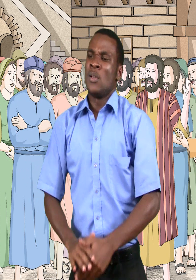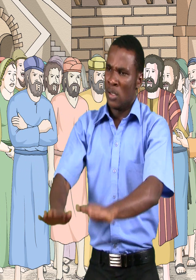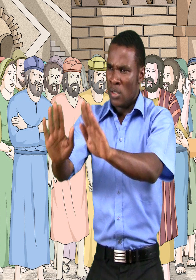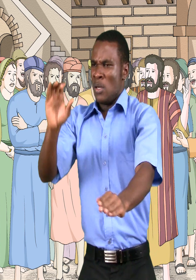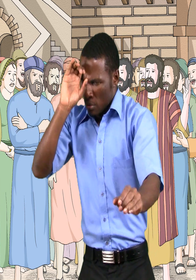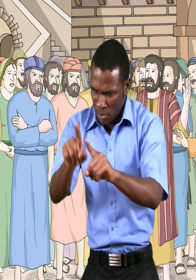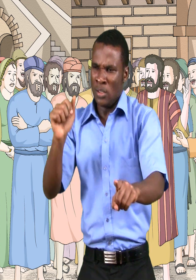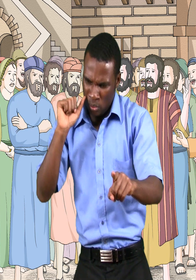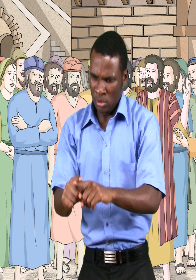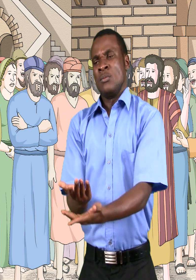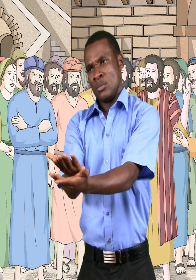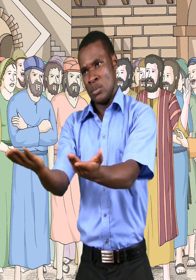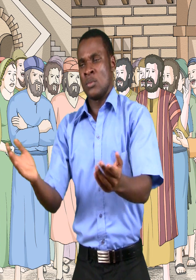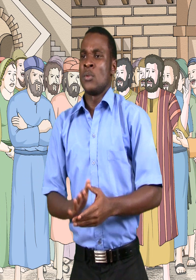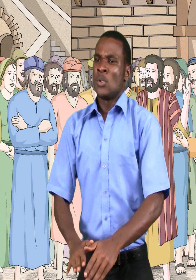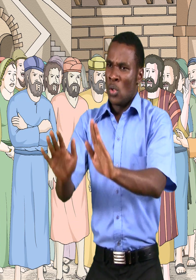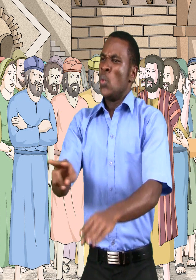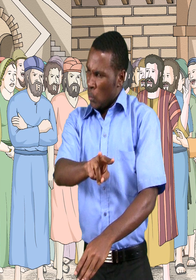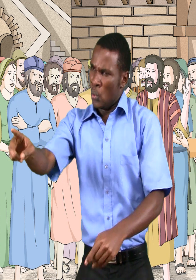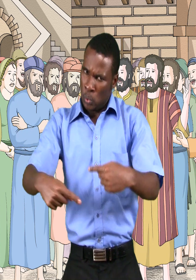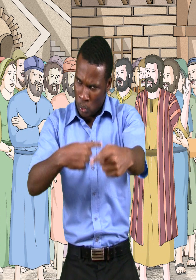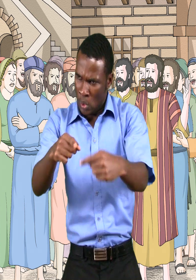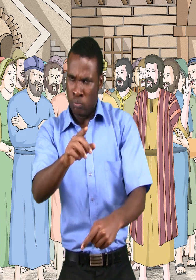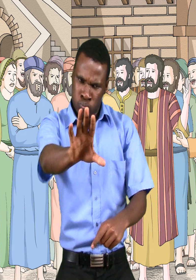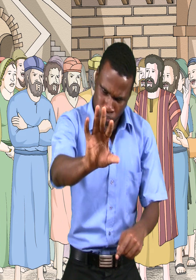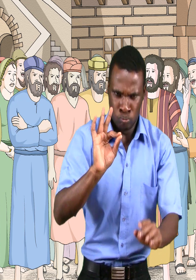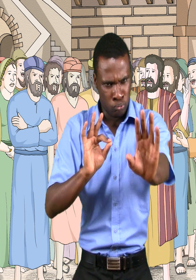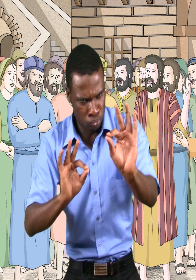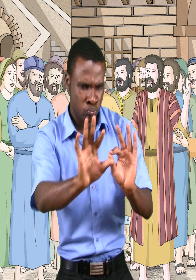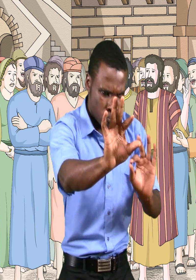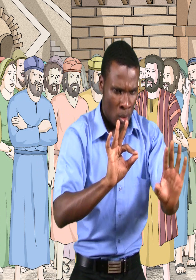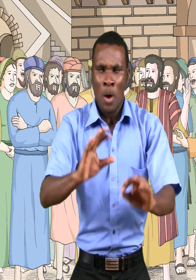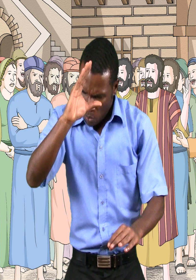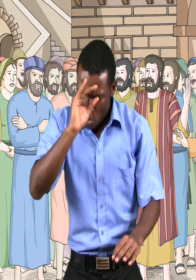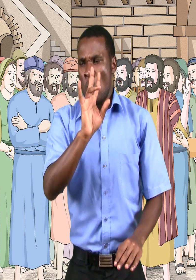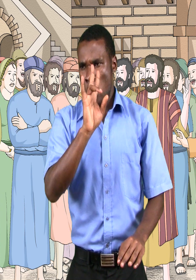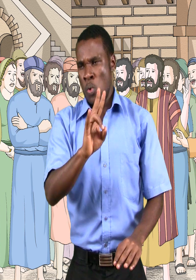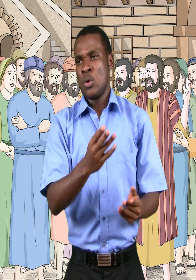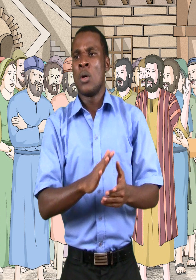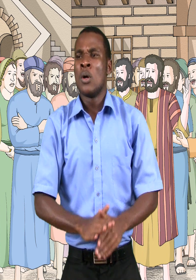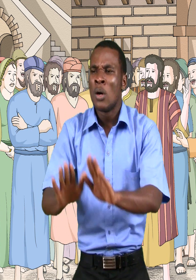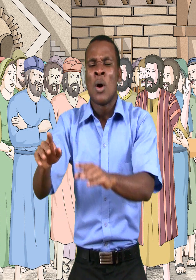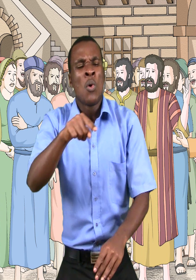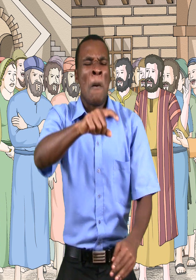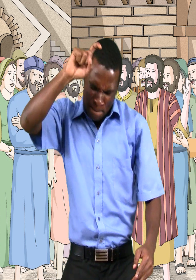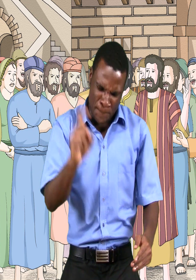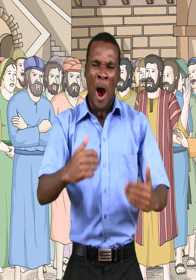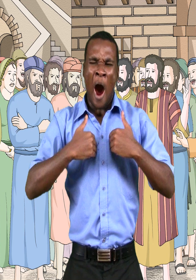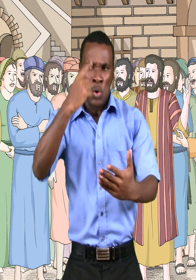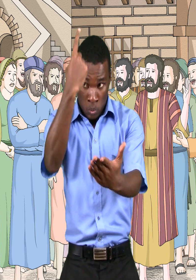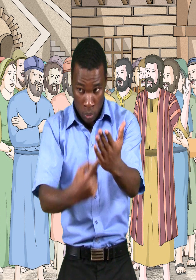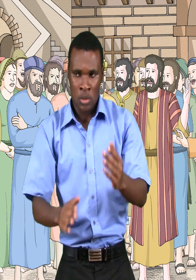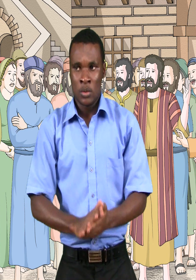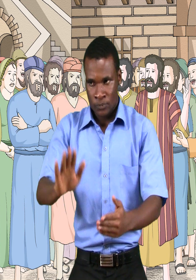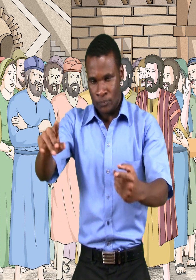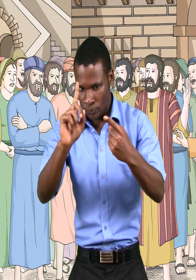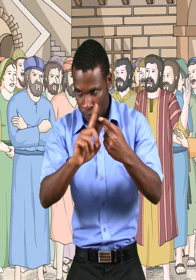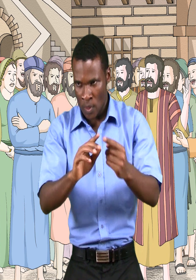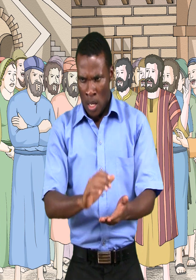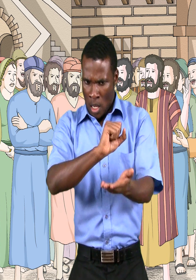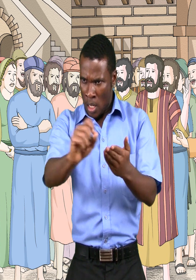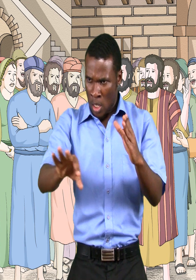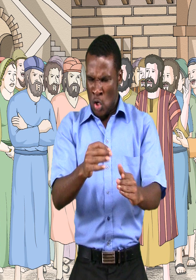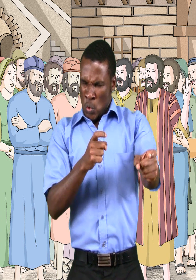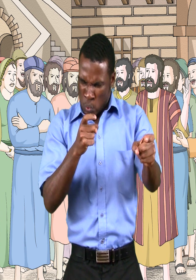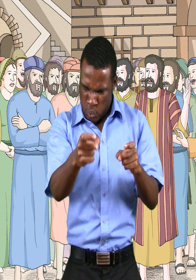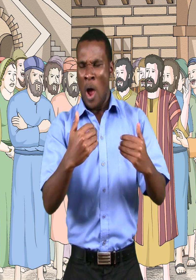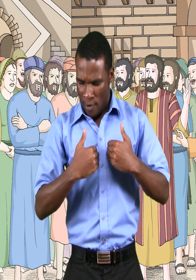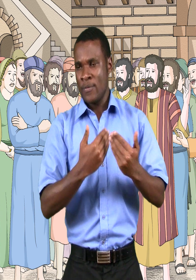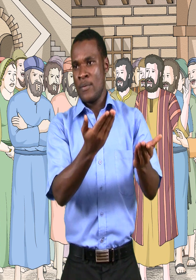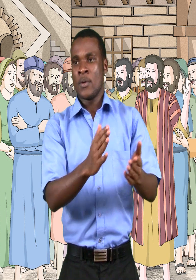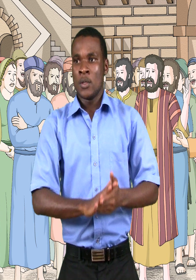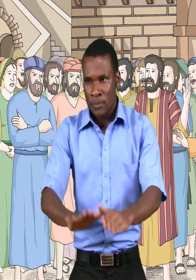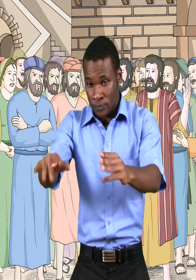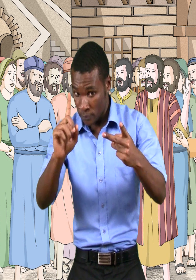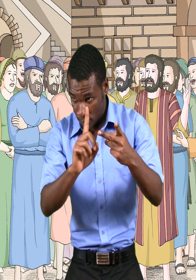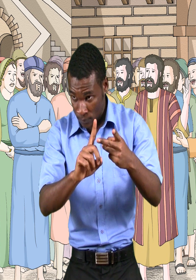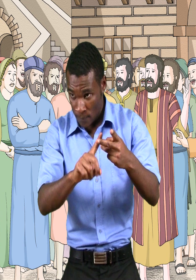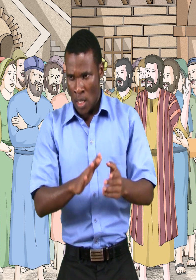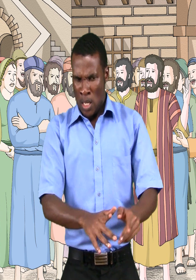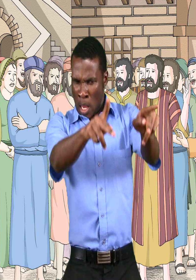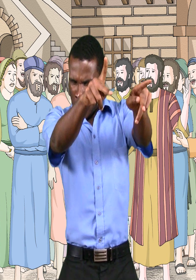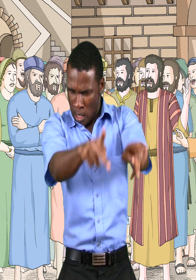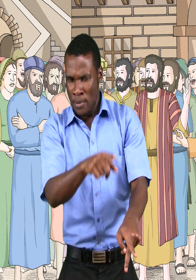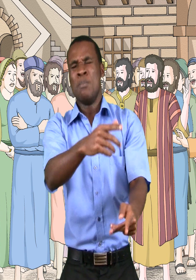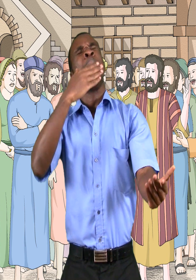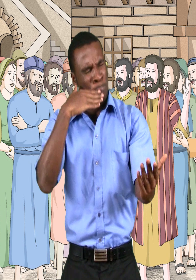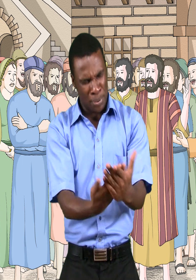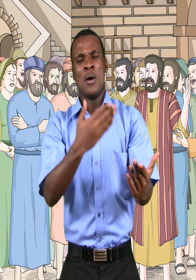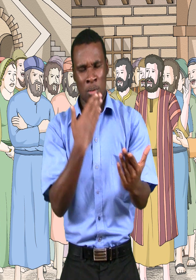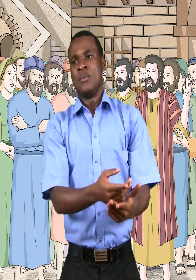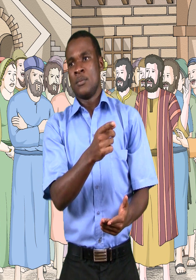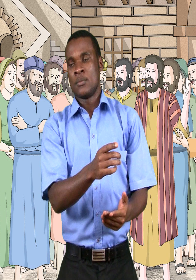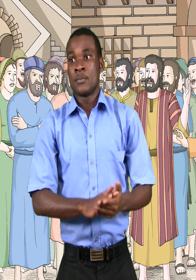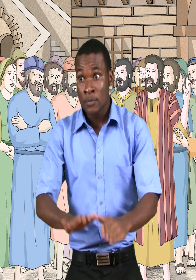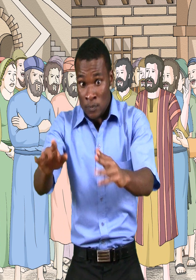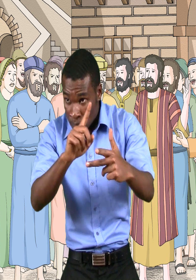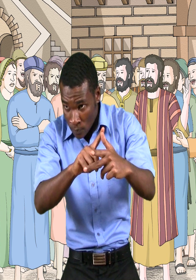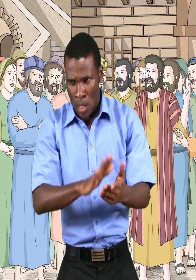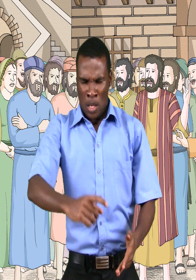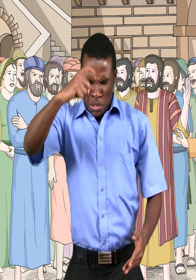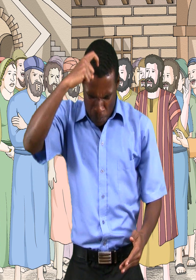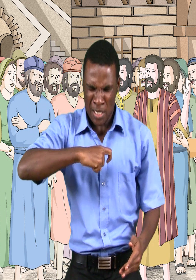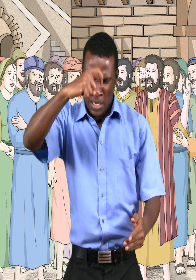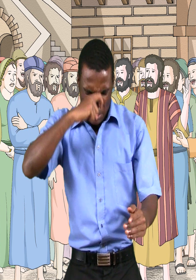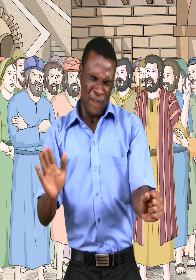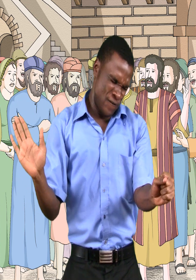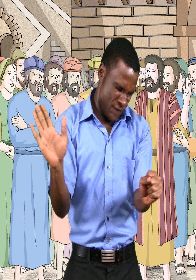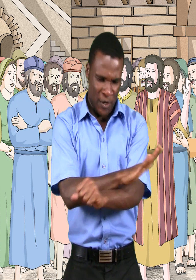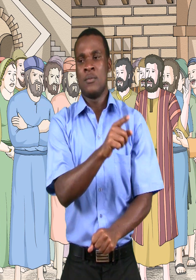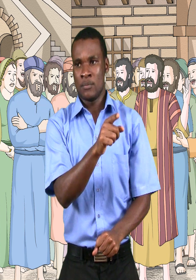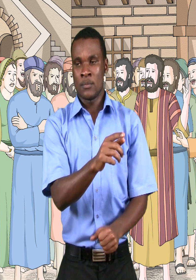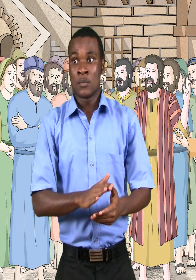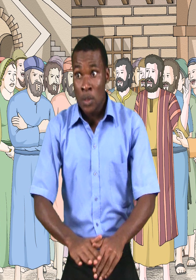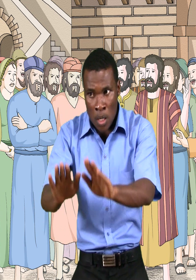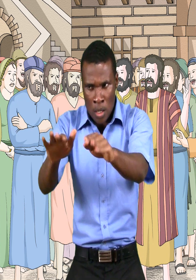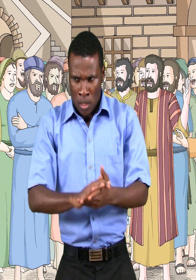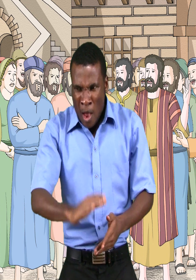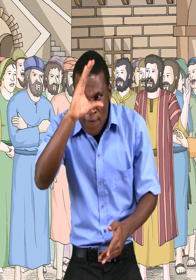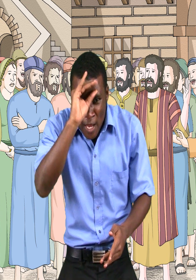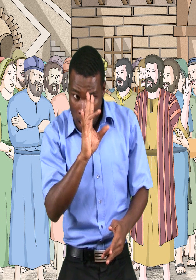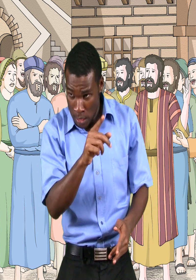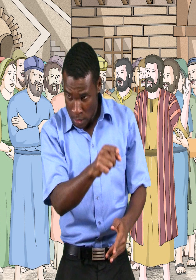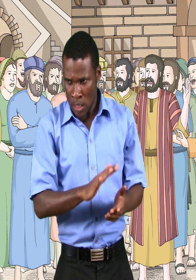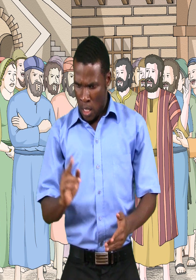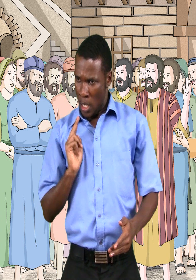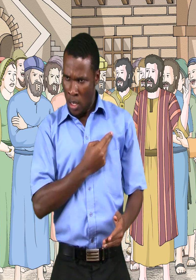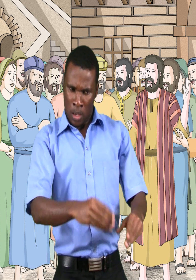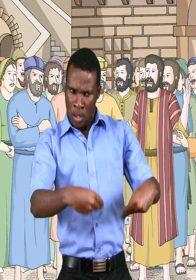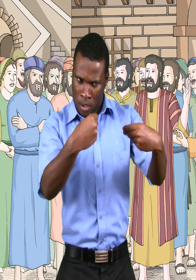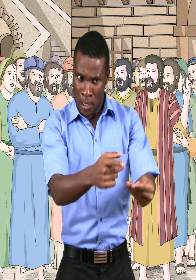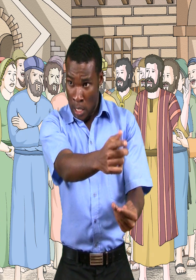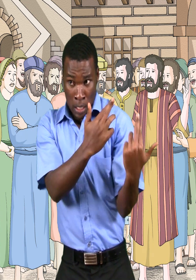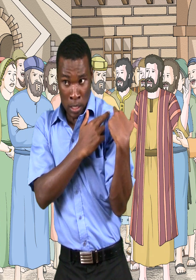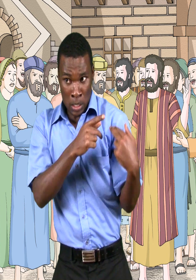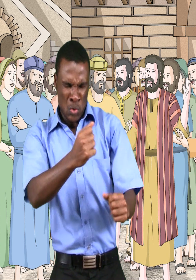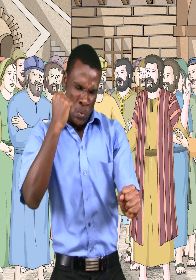Therefore, brothers, select from among you seven men confirmed to be full of the Spirit and wisdom.